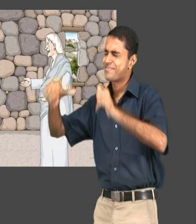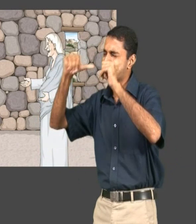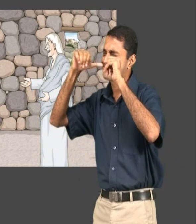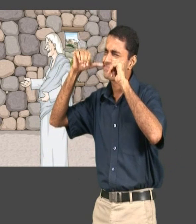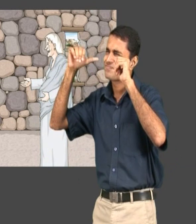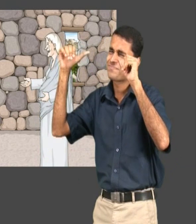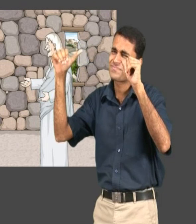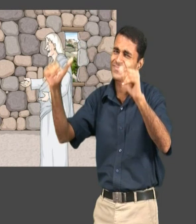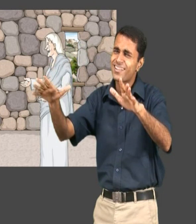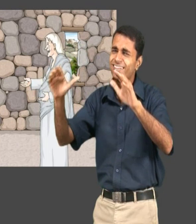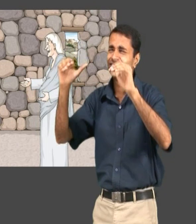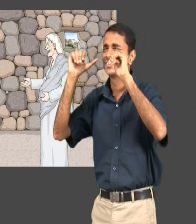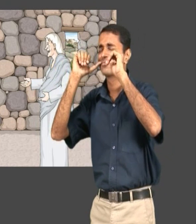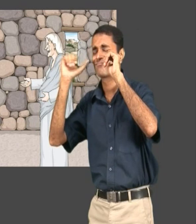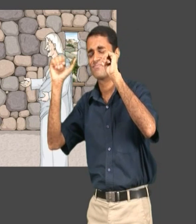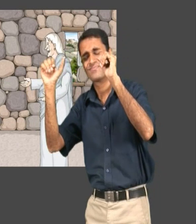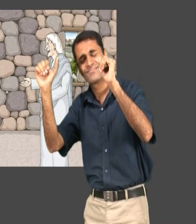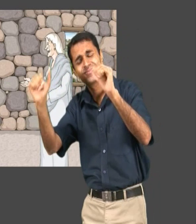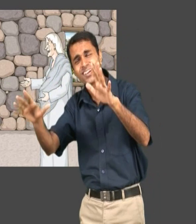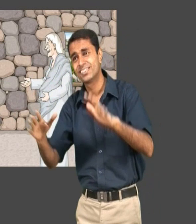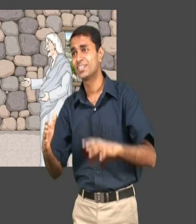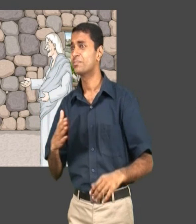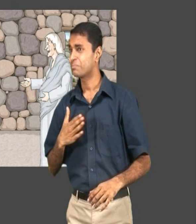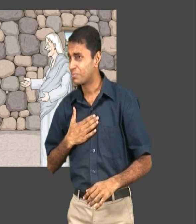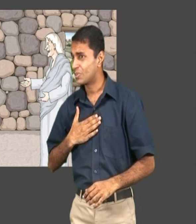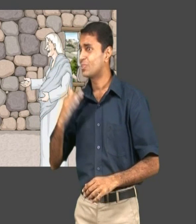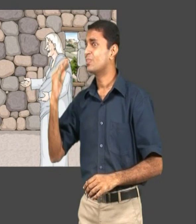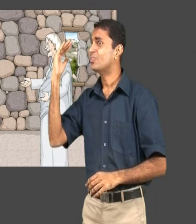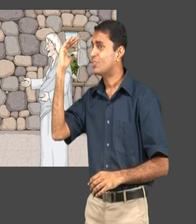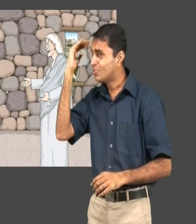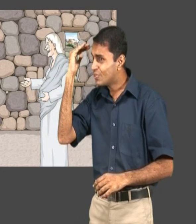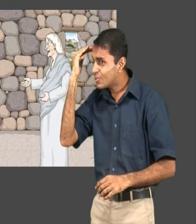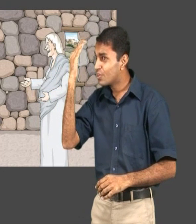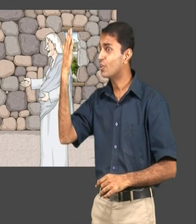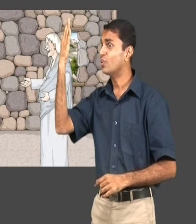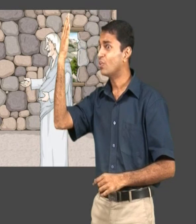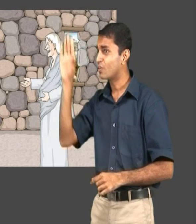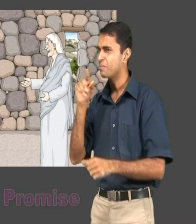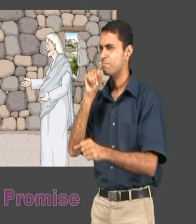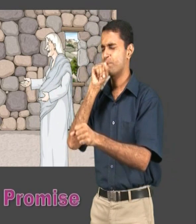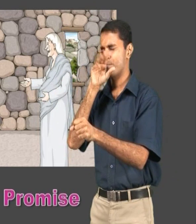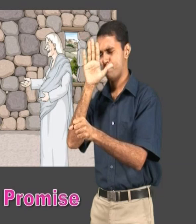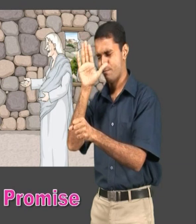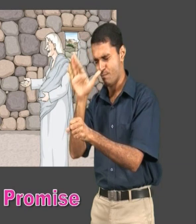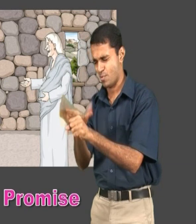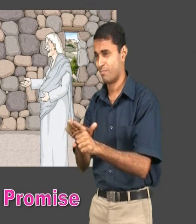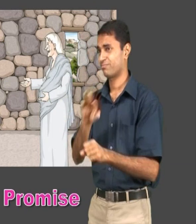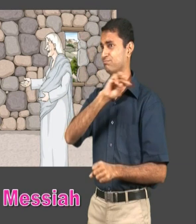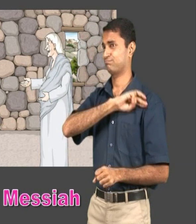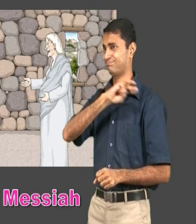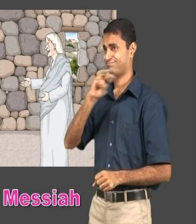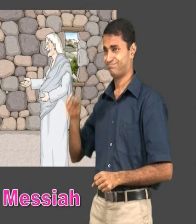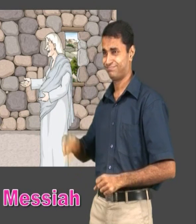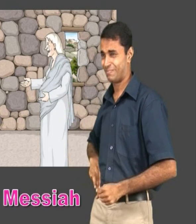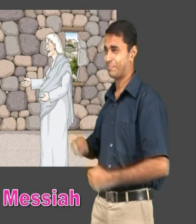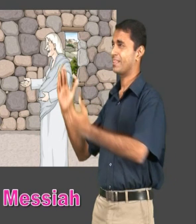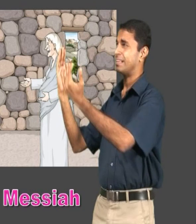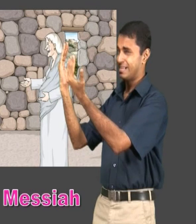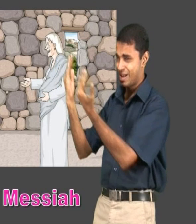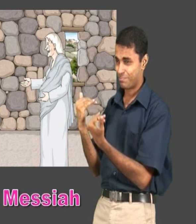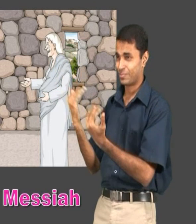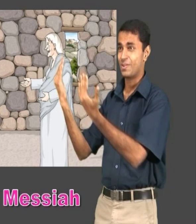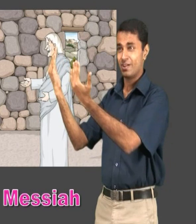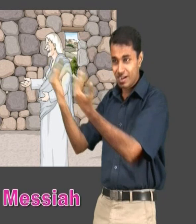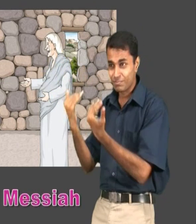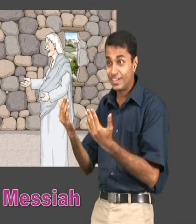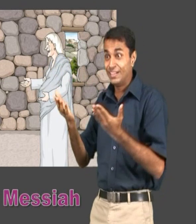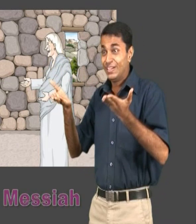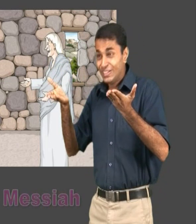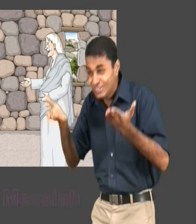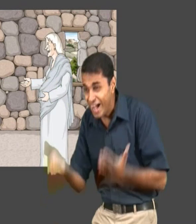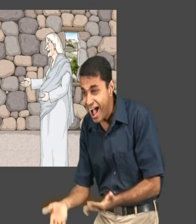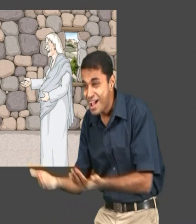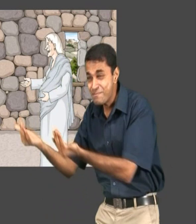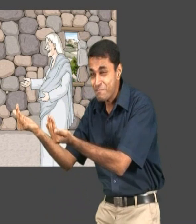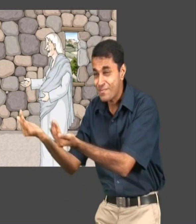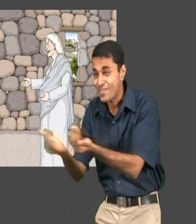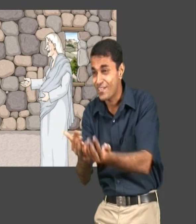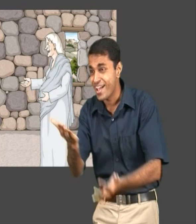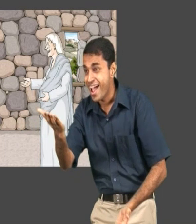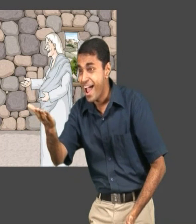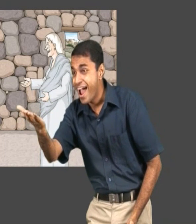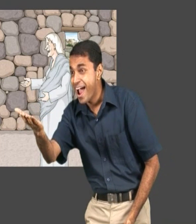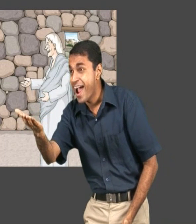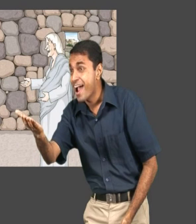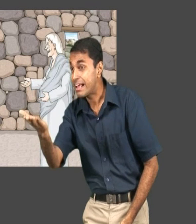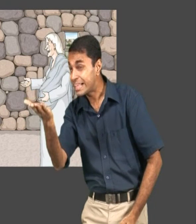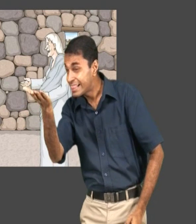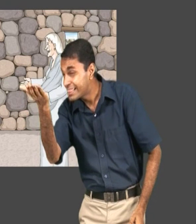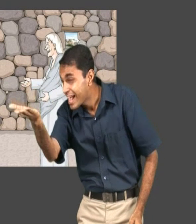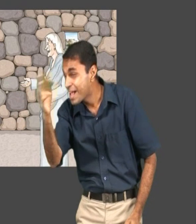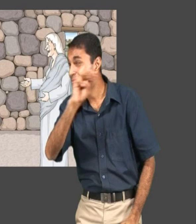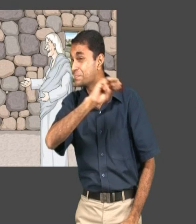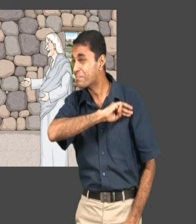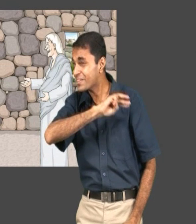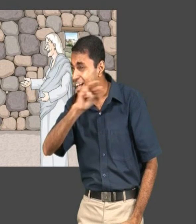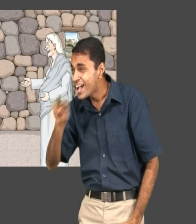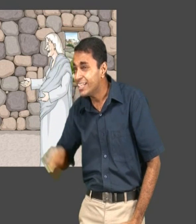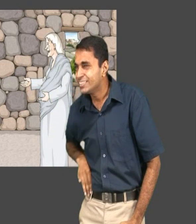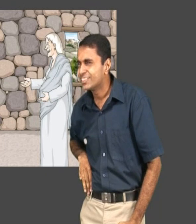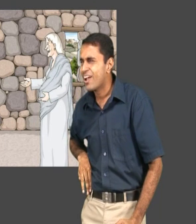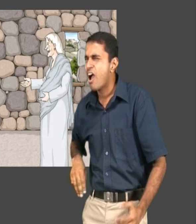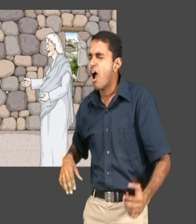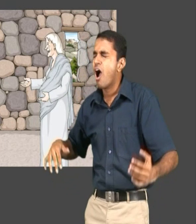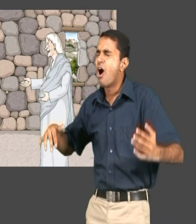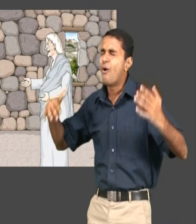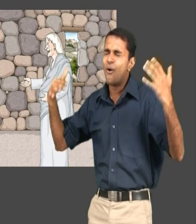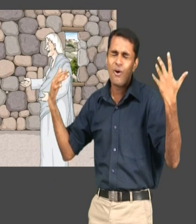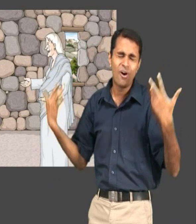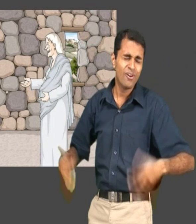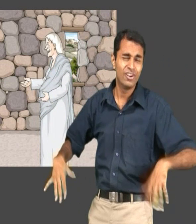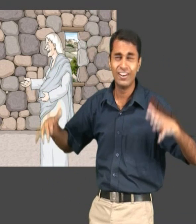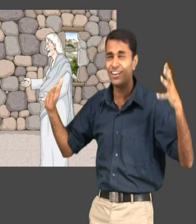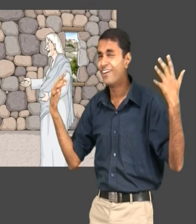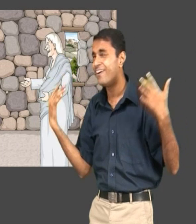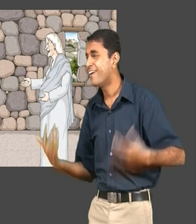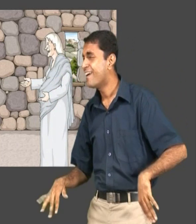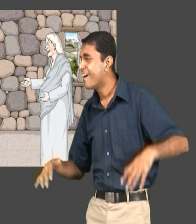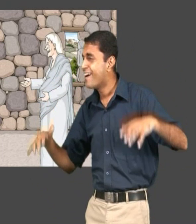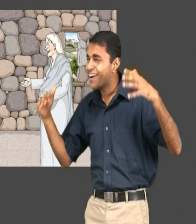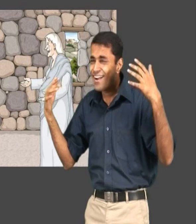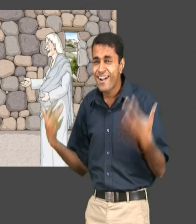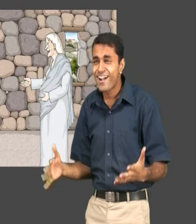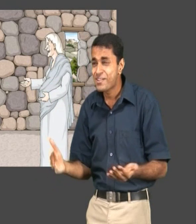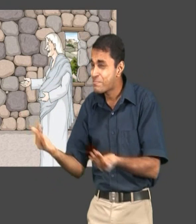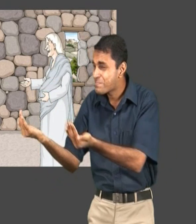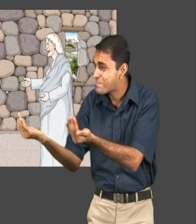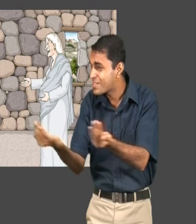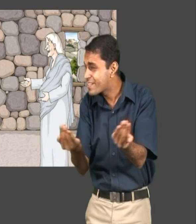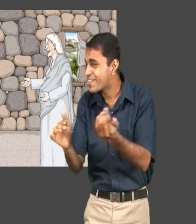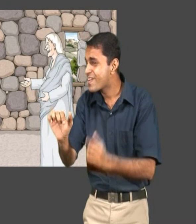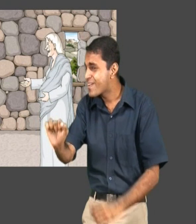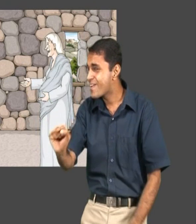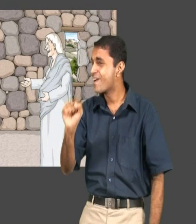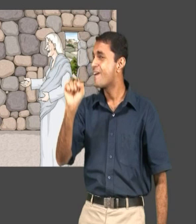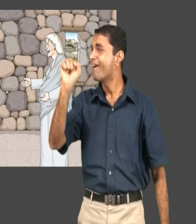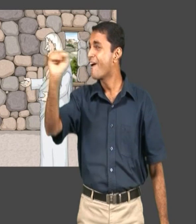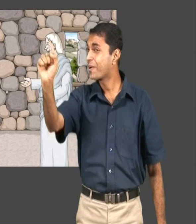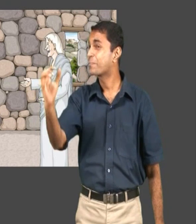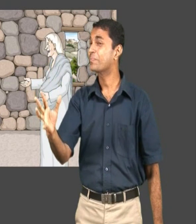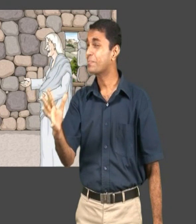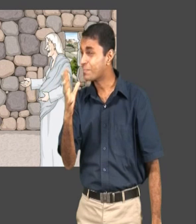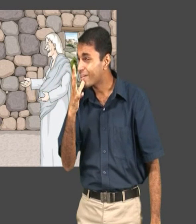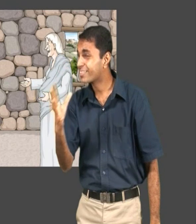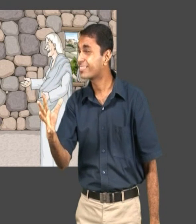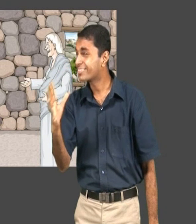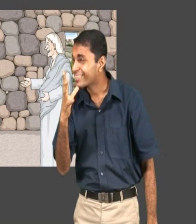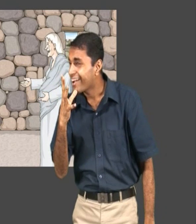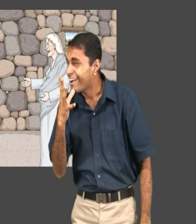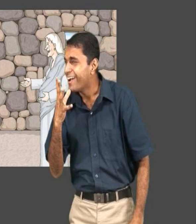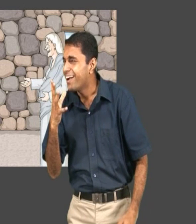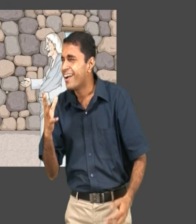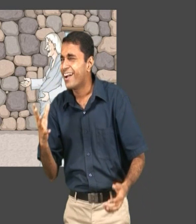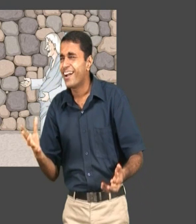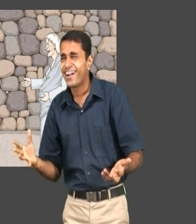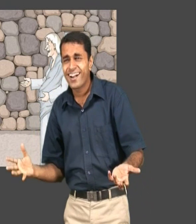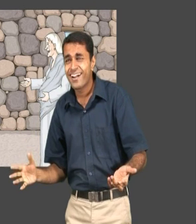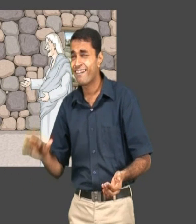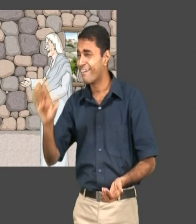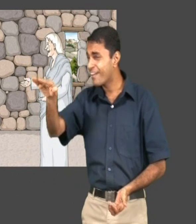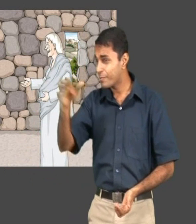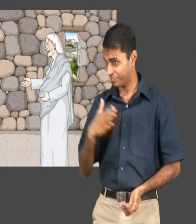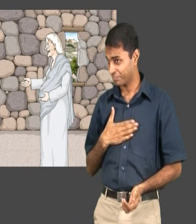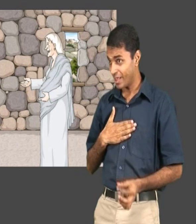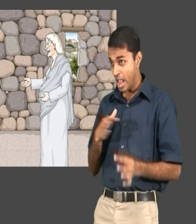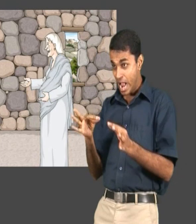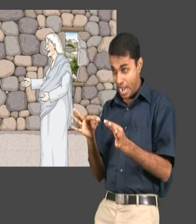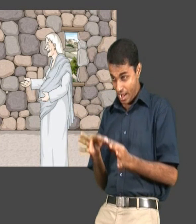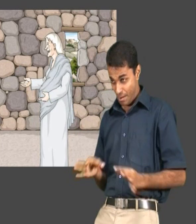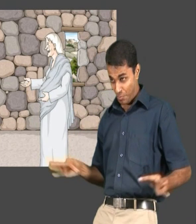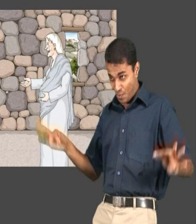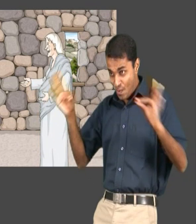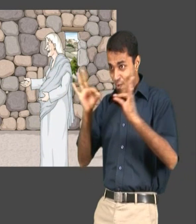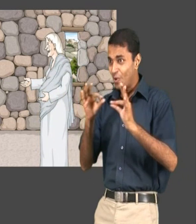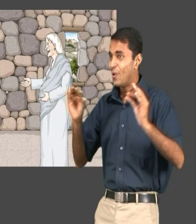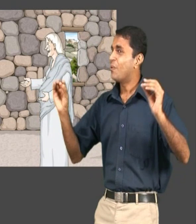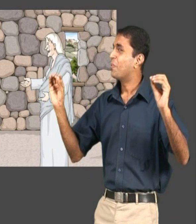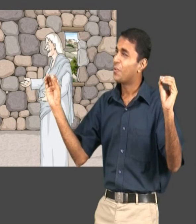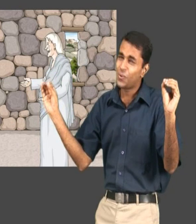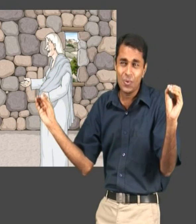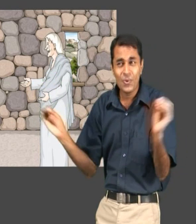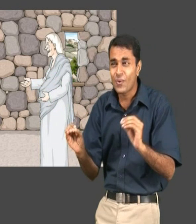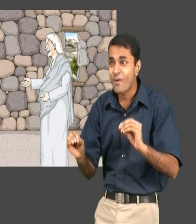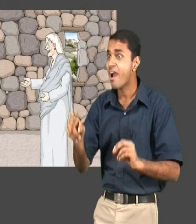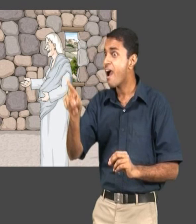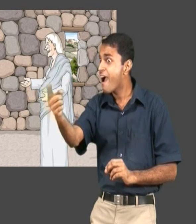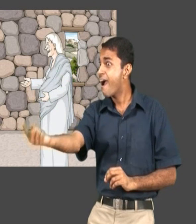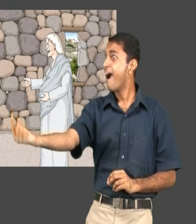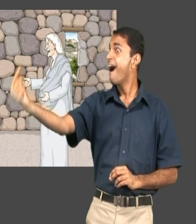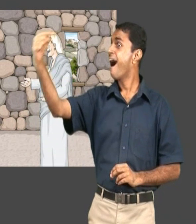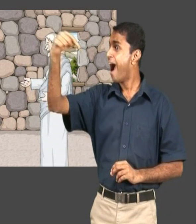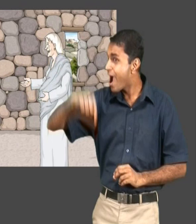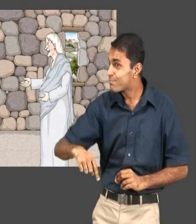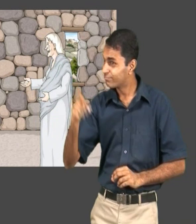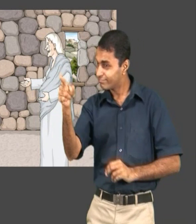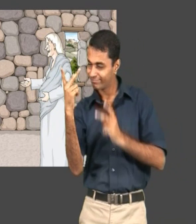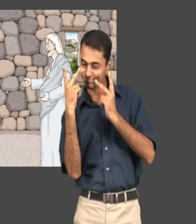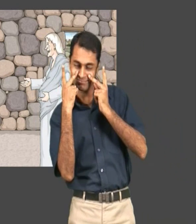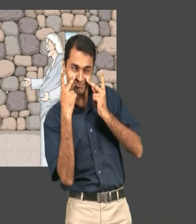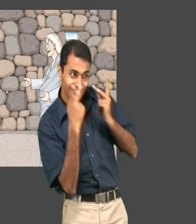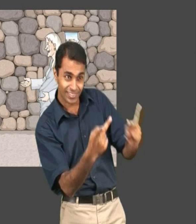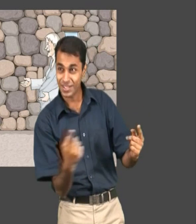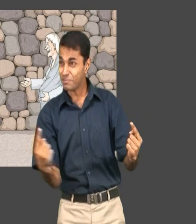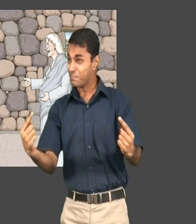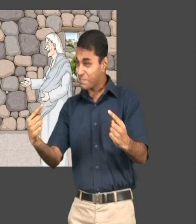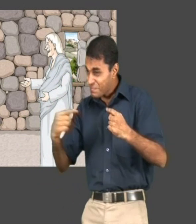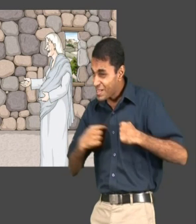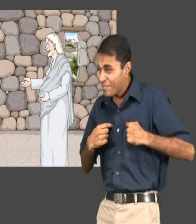Then Mary said: “My soul magnifies the Lord, and my spirit rejoices in God my Savior! For He has looked with favor on the humble state of His servant. From now on all generations will call me blessed. For the Mighty One has done great things for me. Holy is His name. His mercy extends to those who fear Him, from generation to generation. He has performed mighty deeds with His arm;